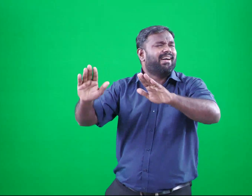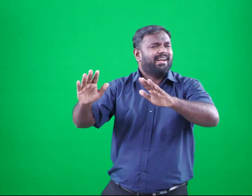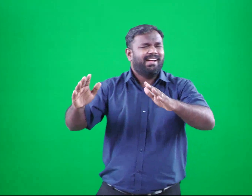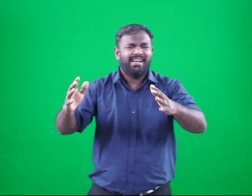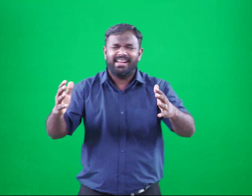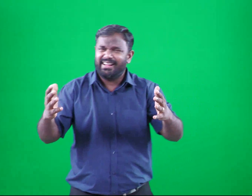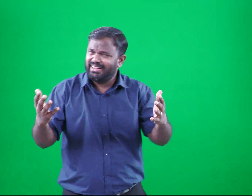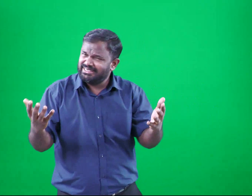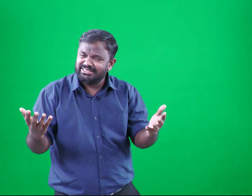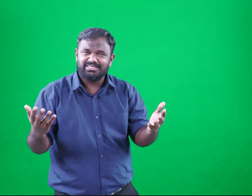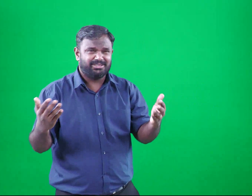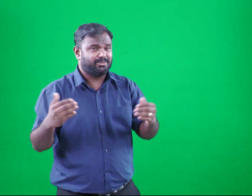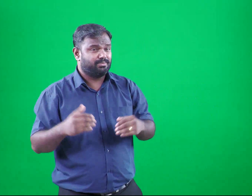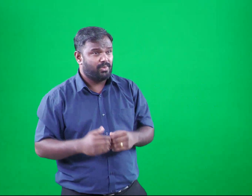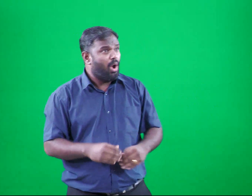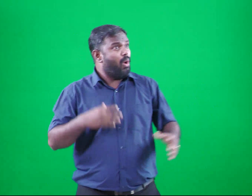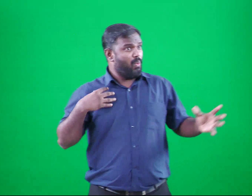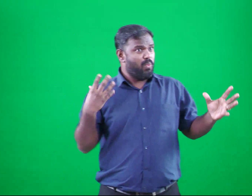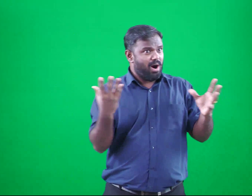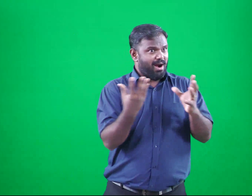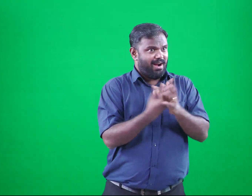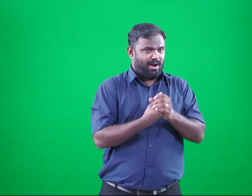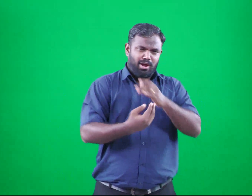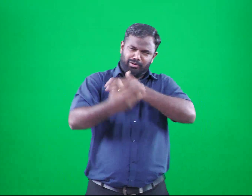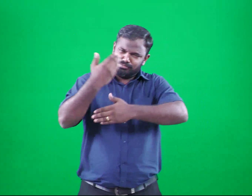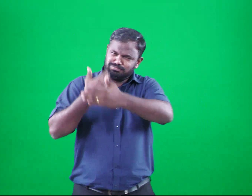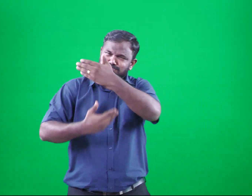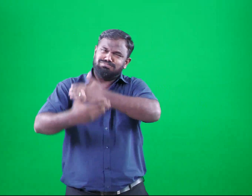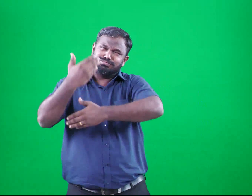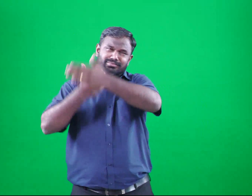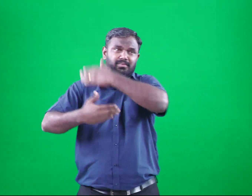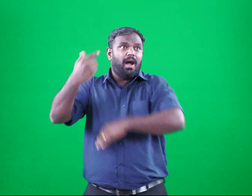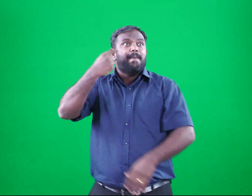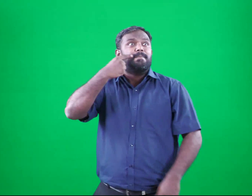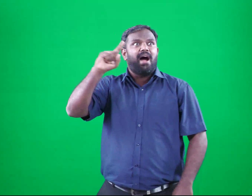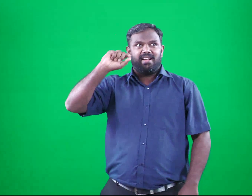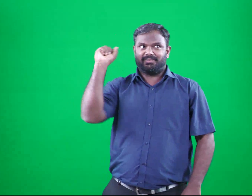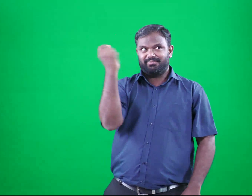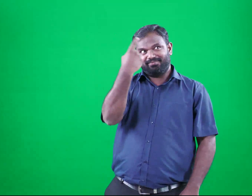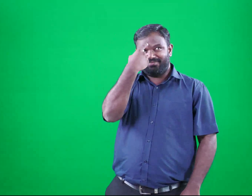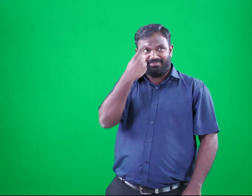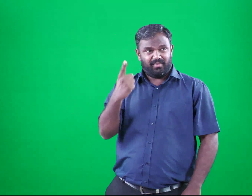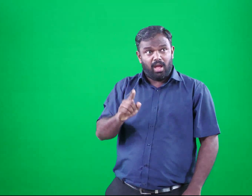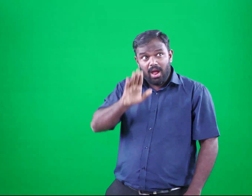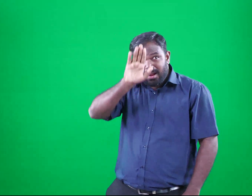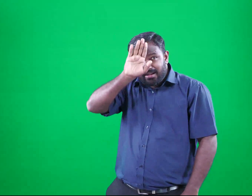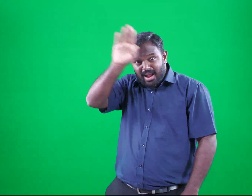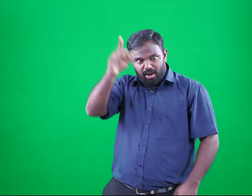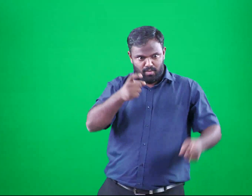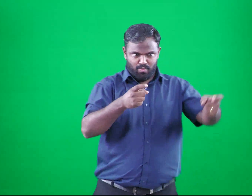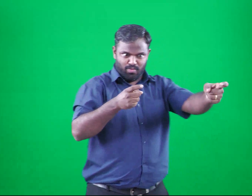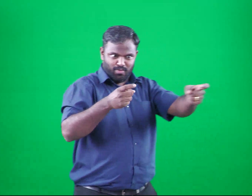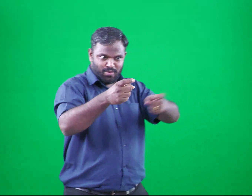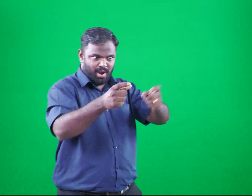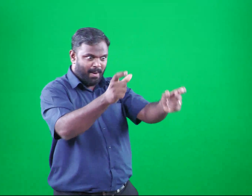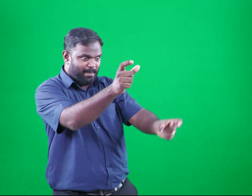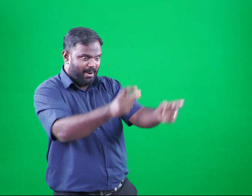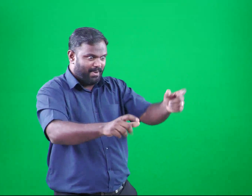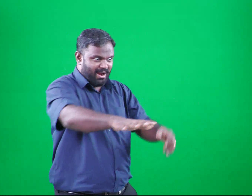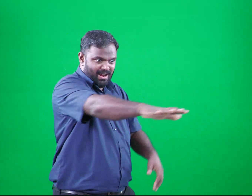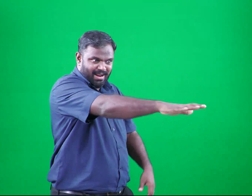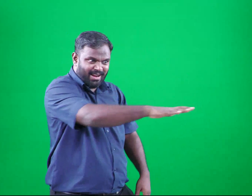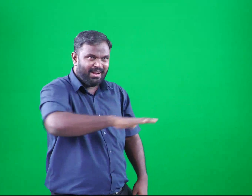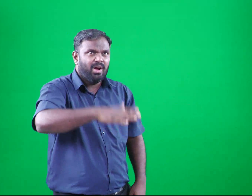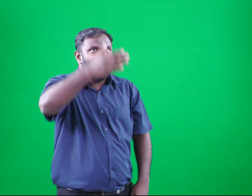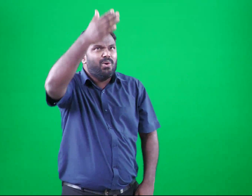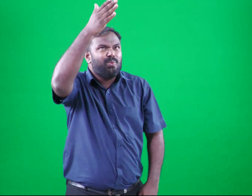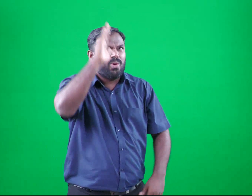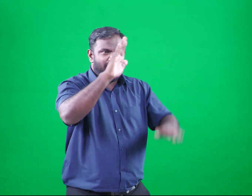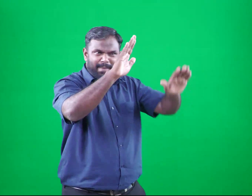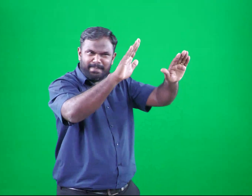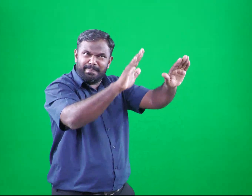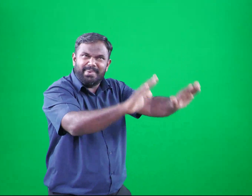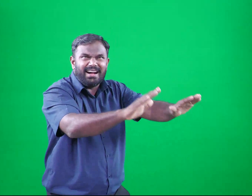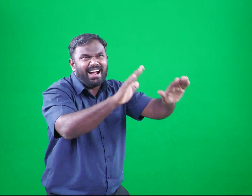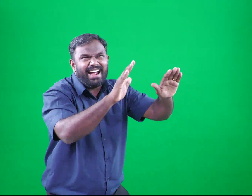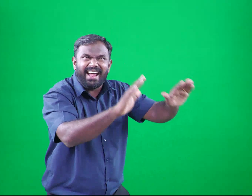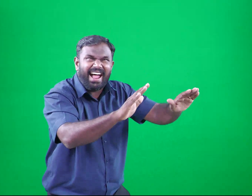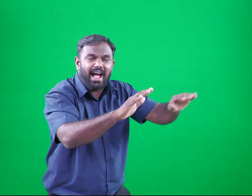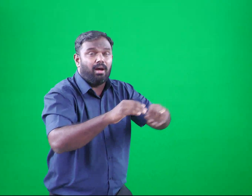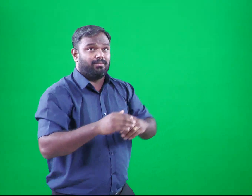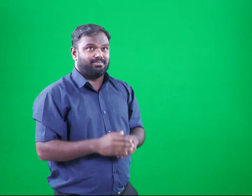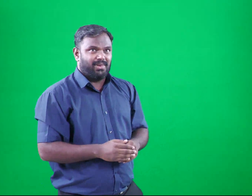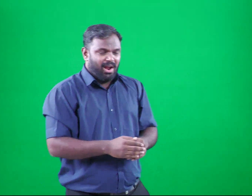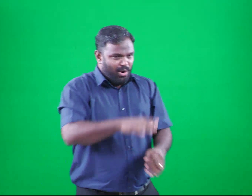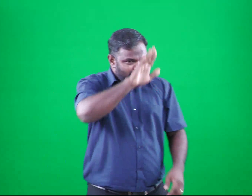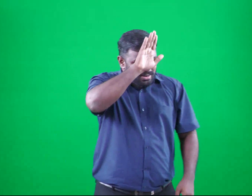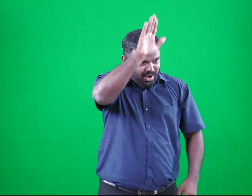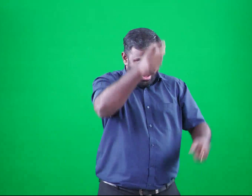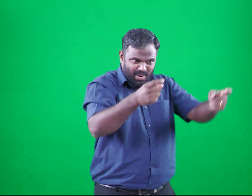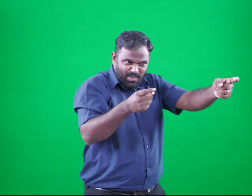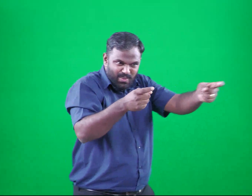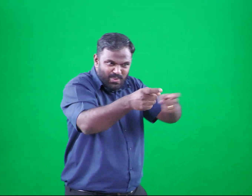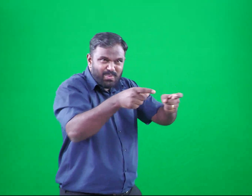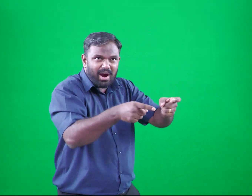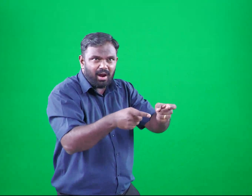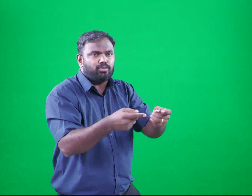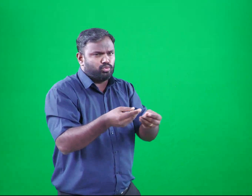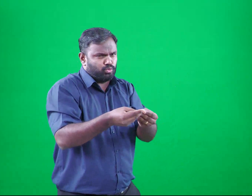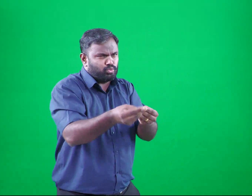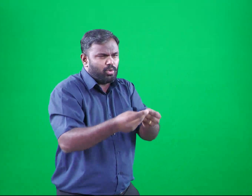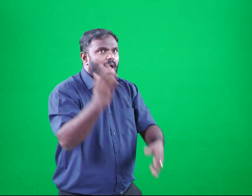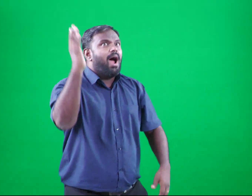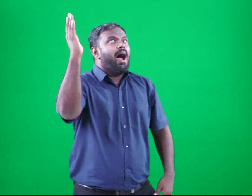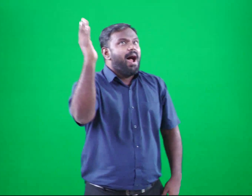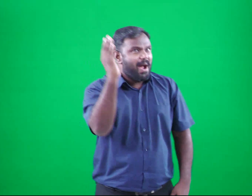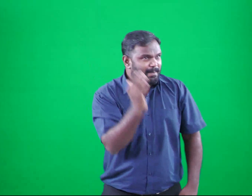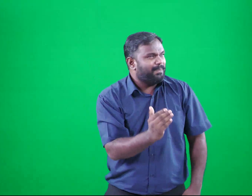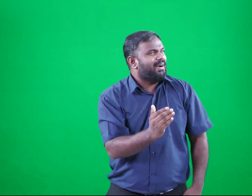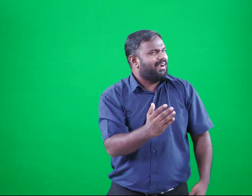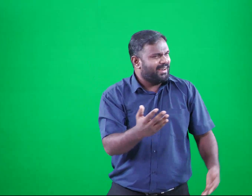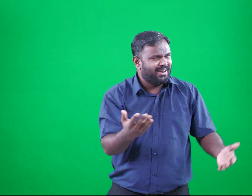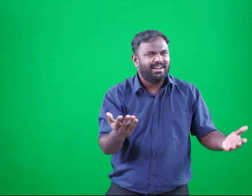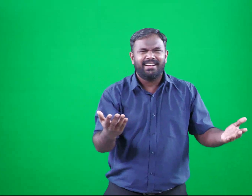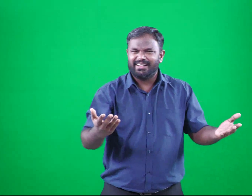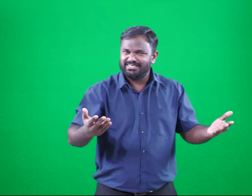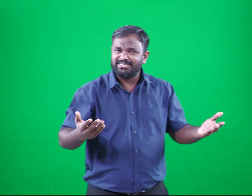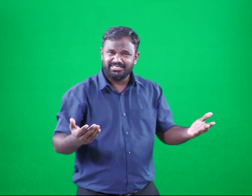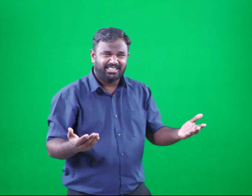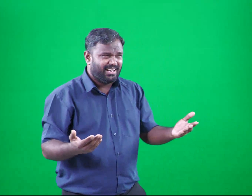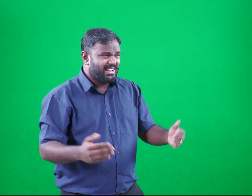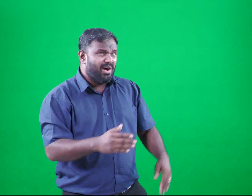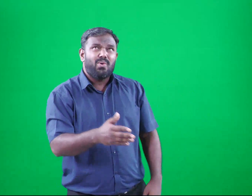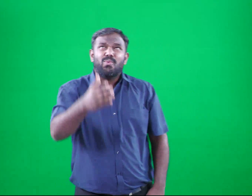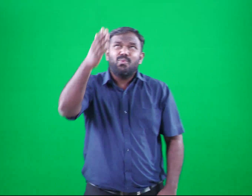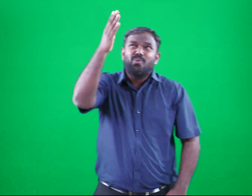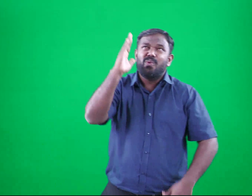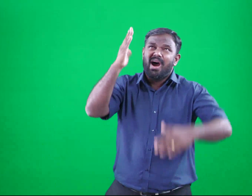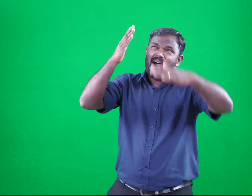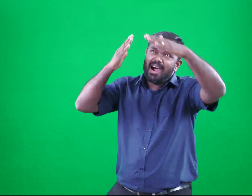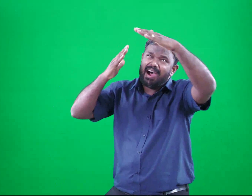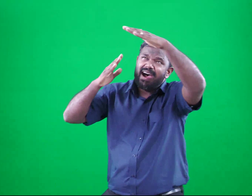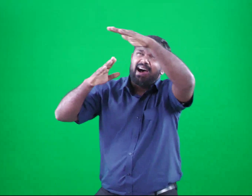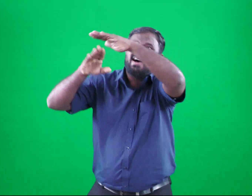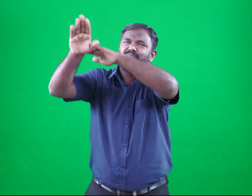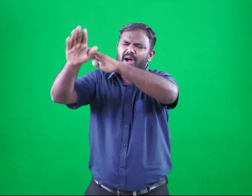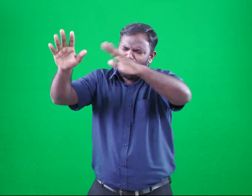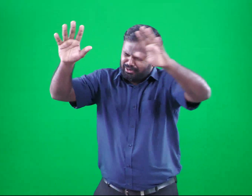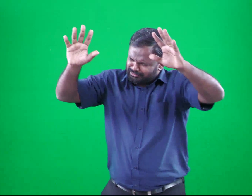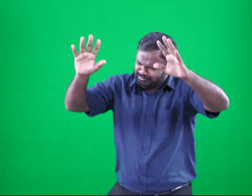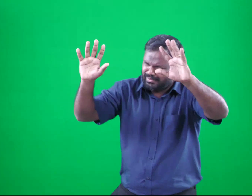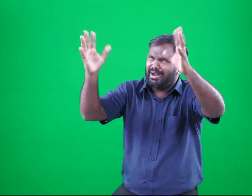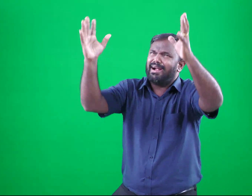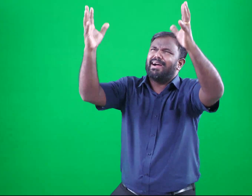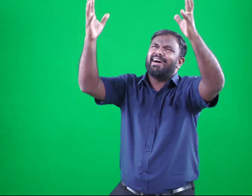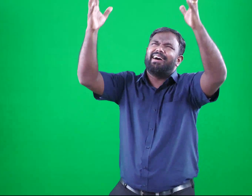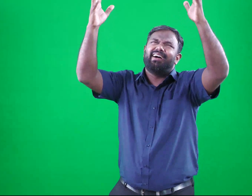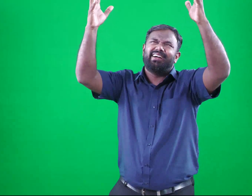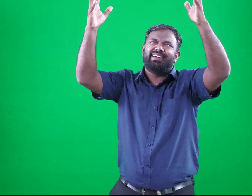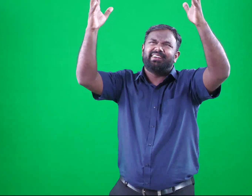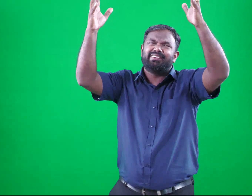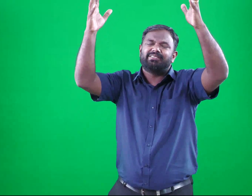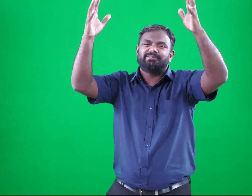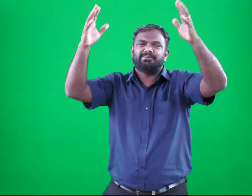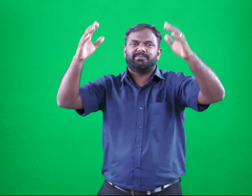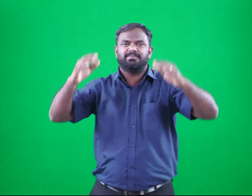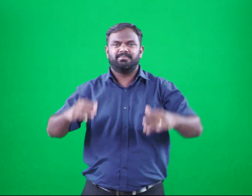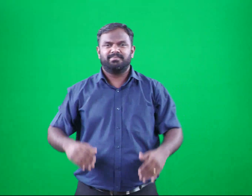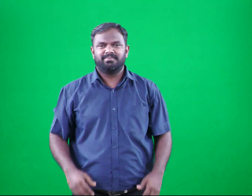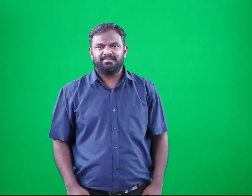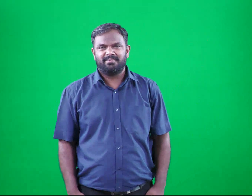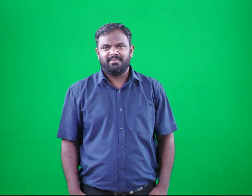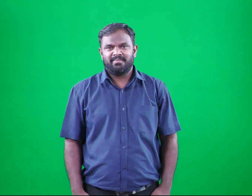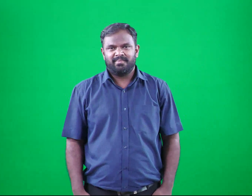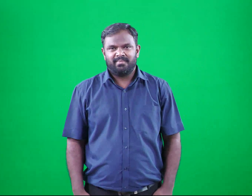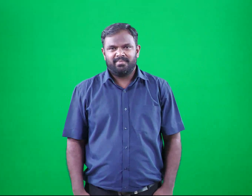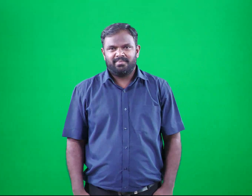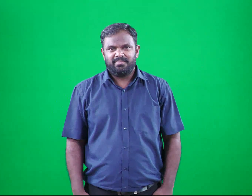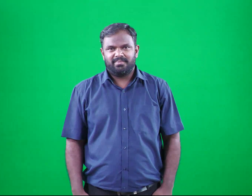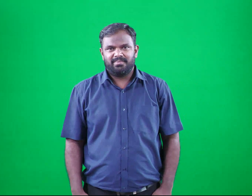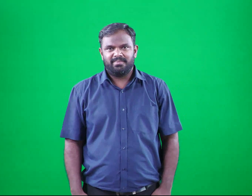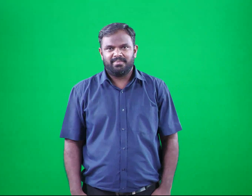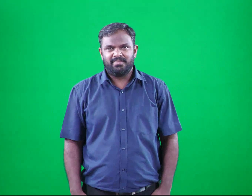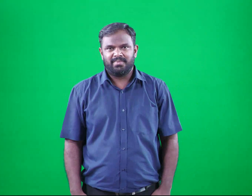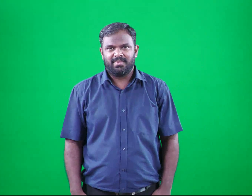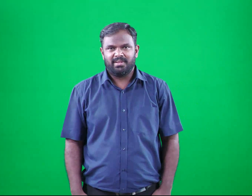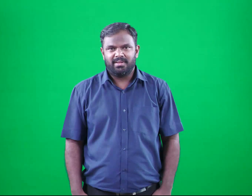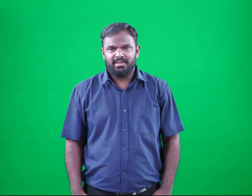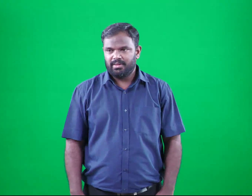"Blessed is the coming kingdom of our father David!" "Hosanna in the highest!"